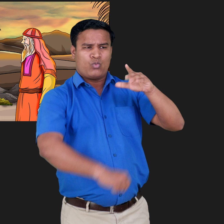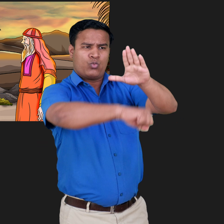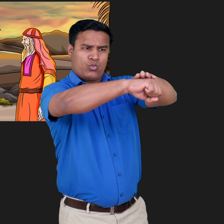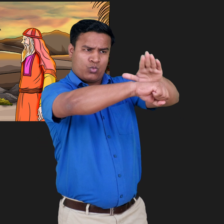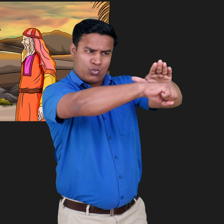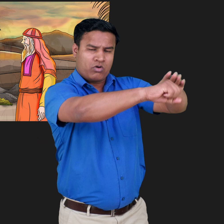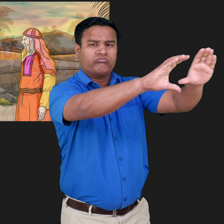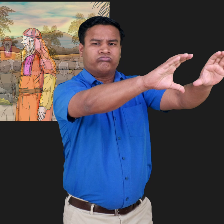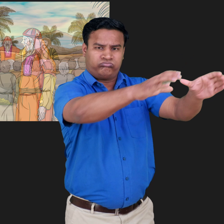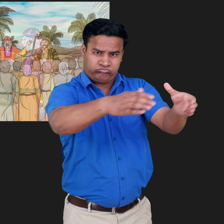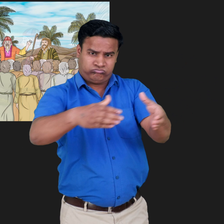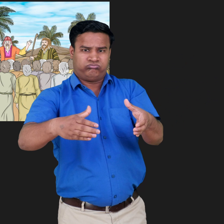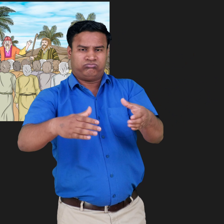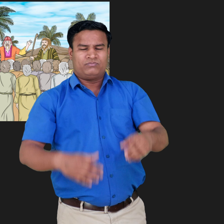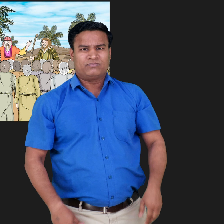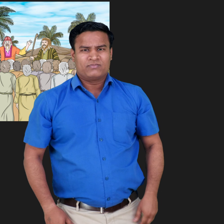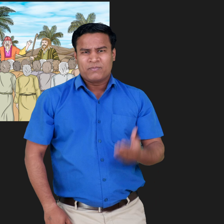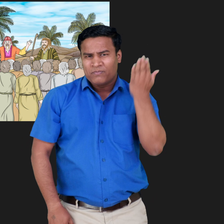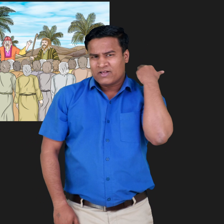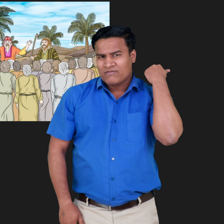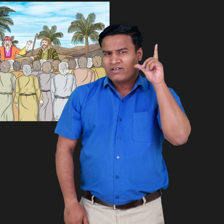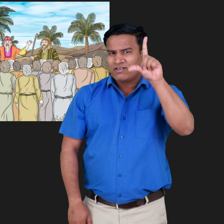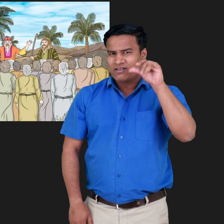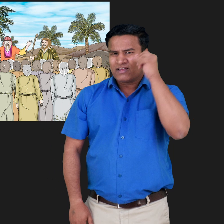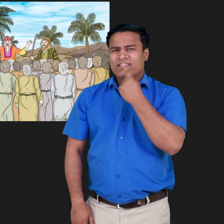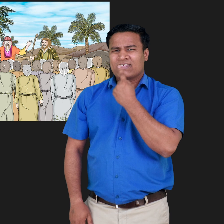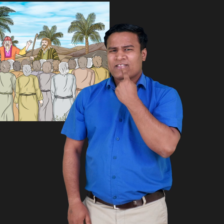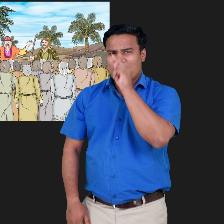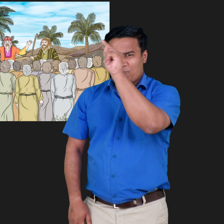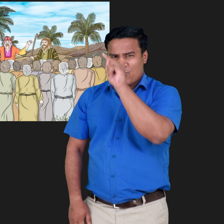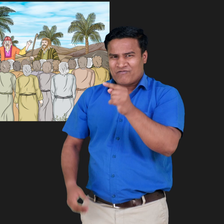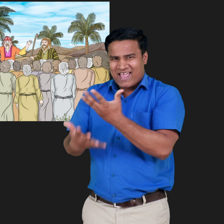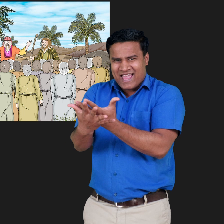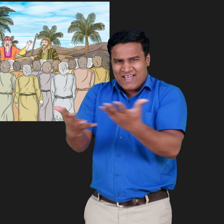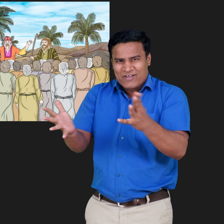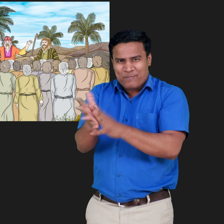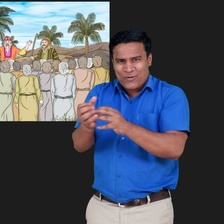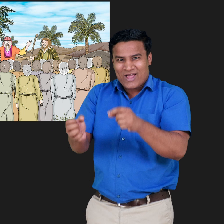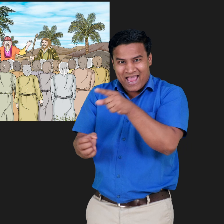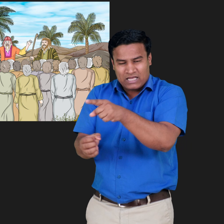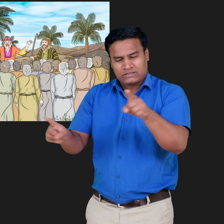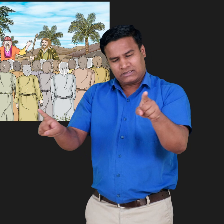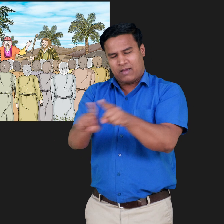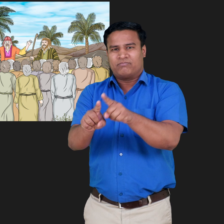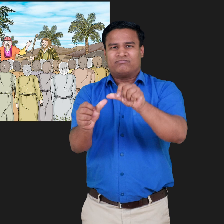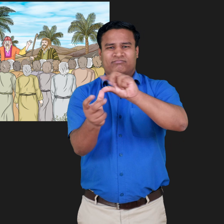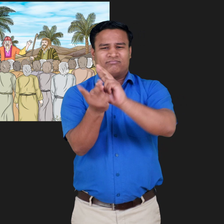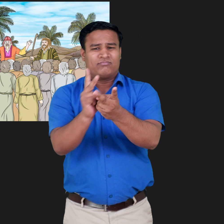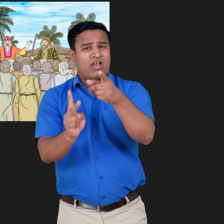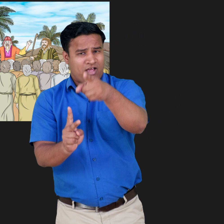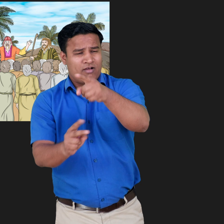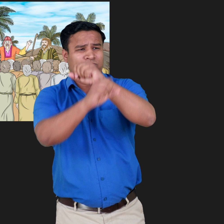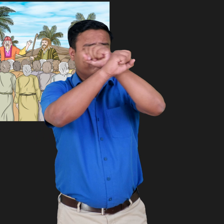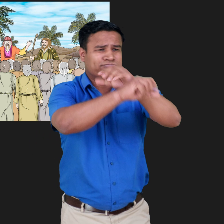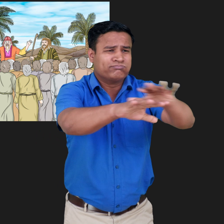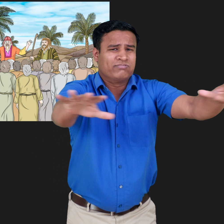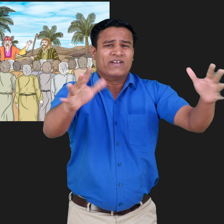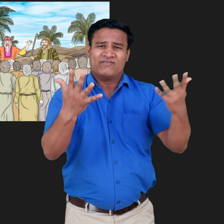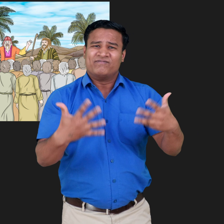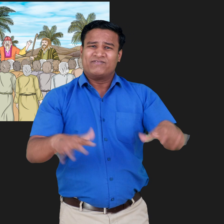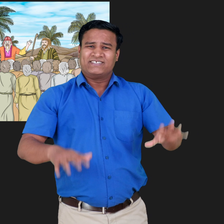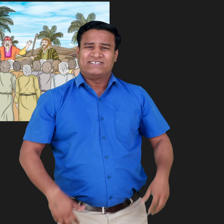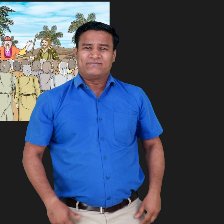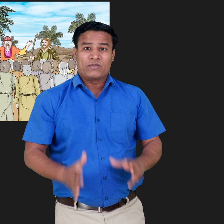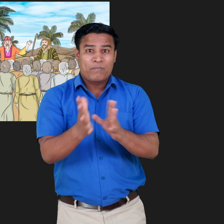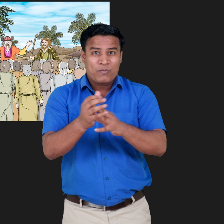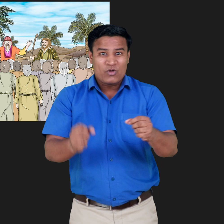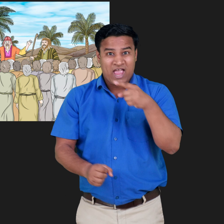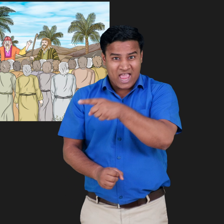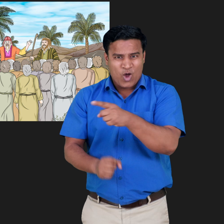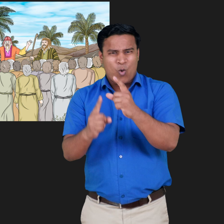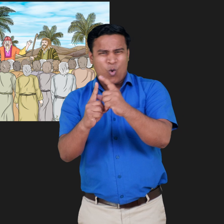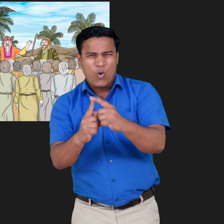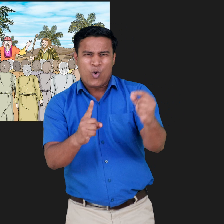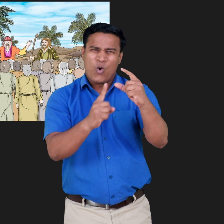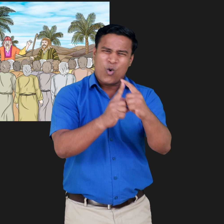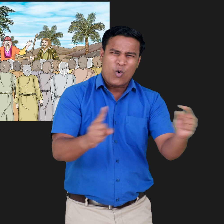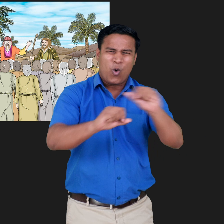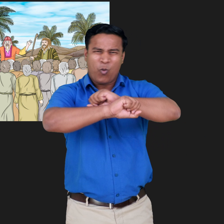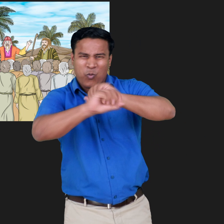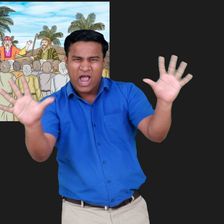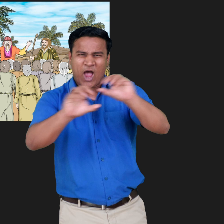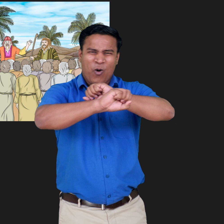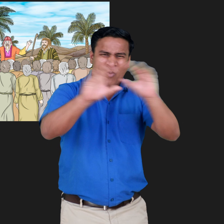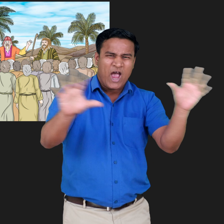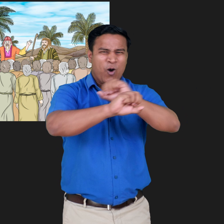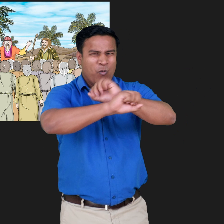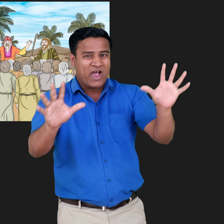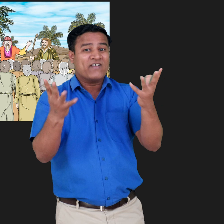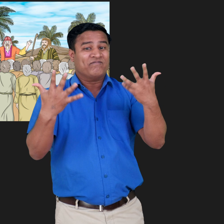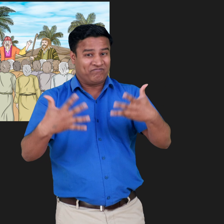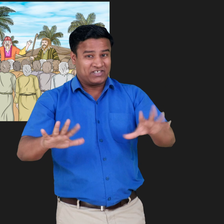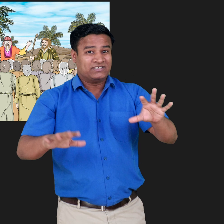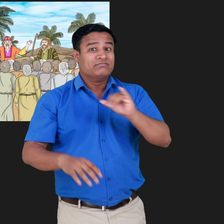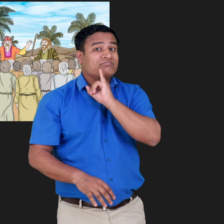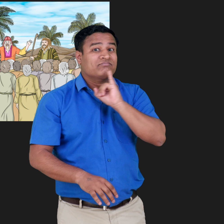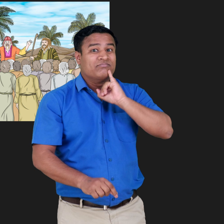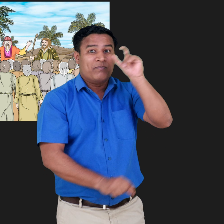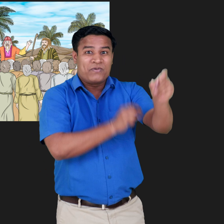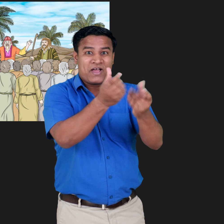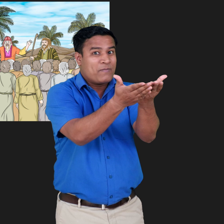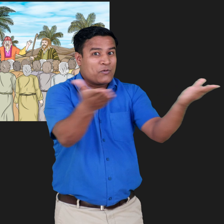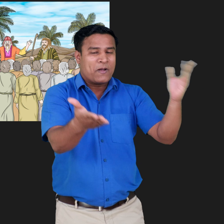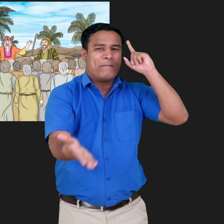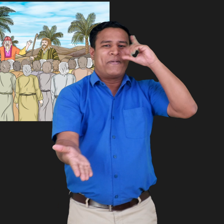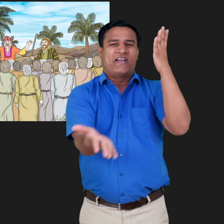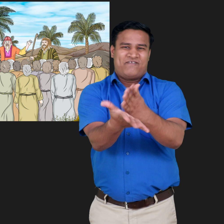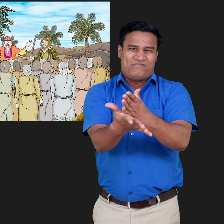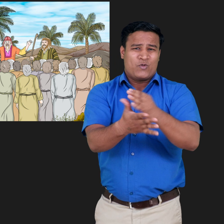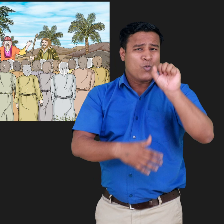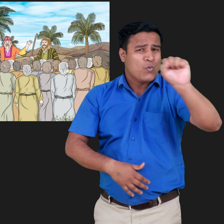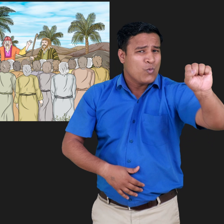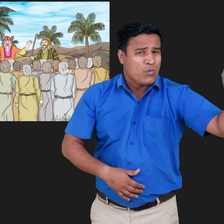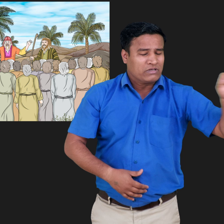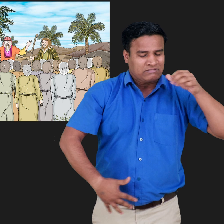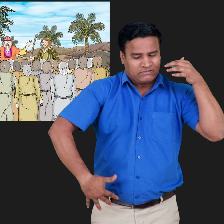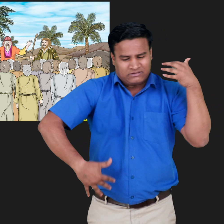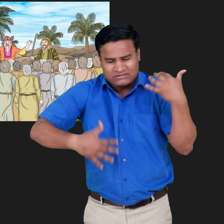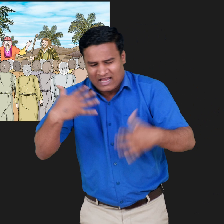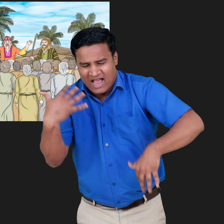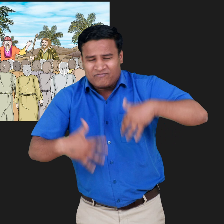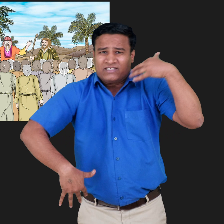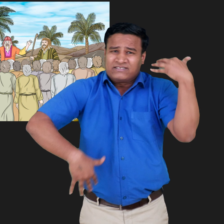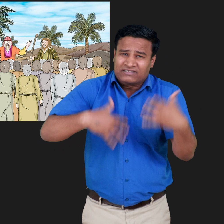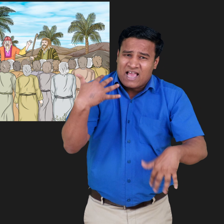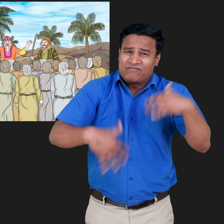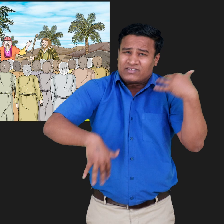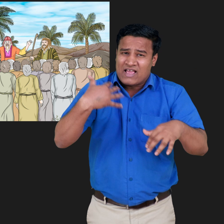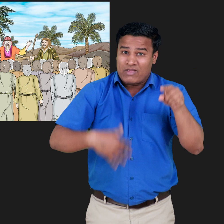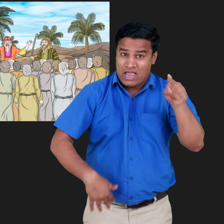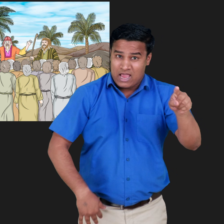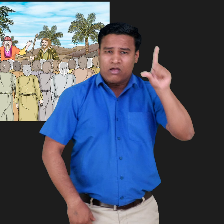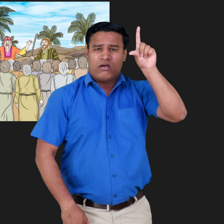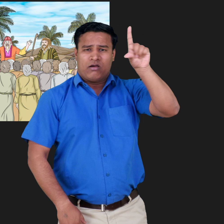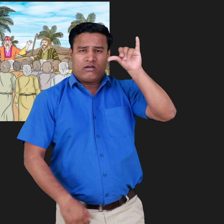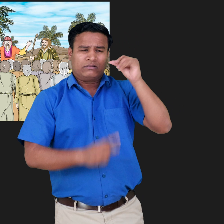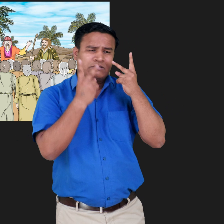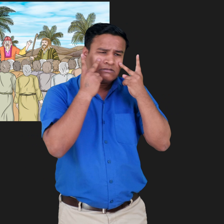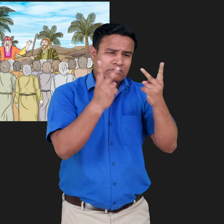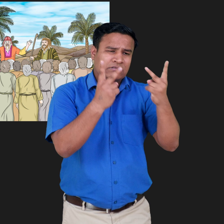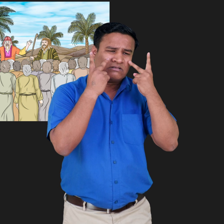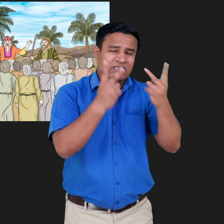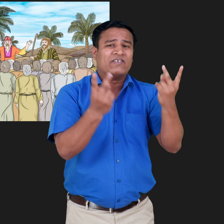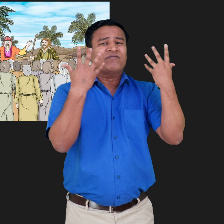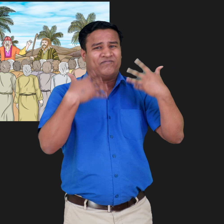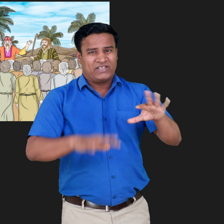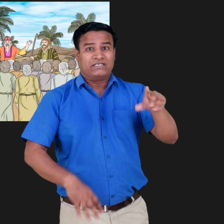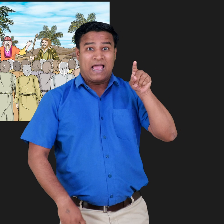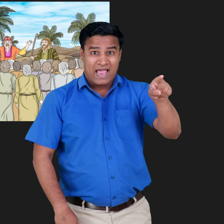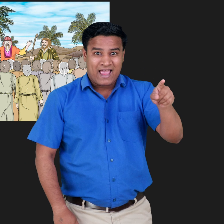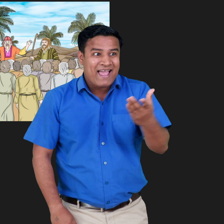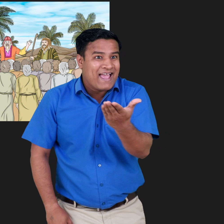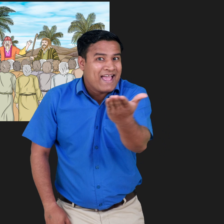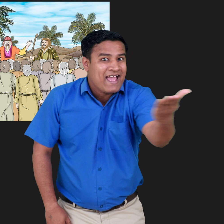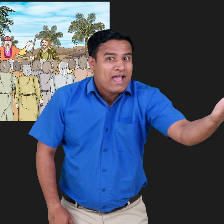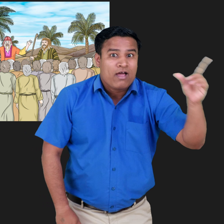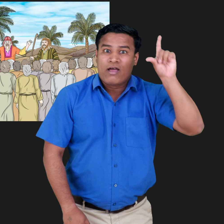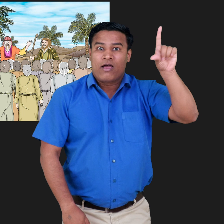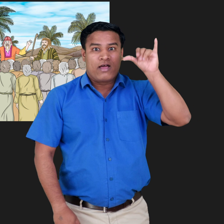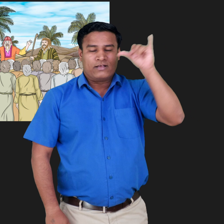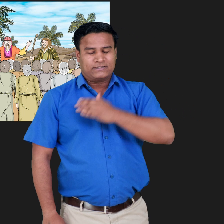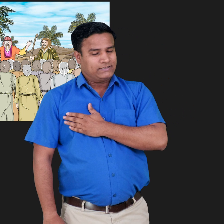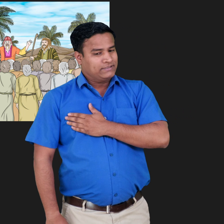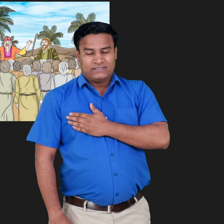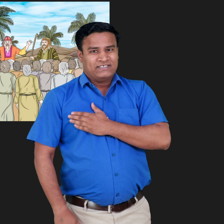Then Moses and Aaron went and assembled all the elders of the Israelites, and Aaron relayed everything the LORD had said to Moses.